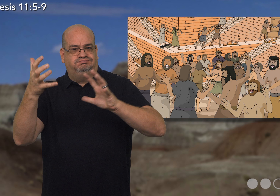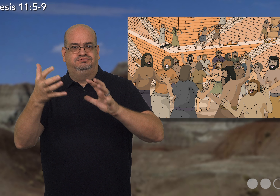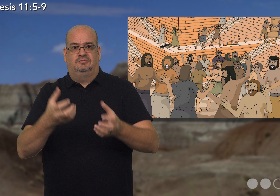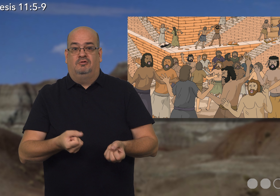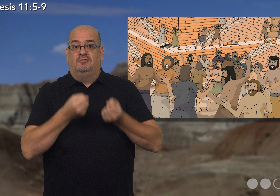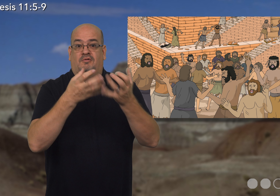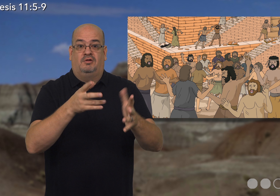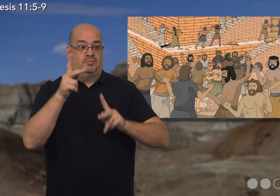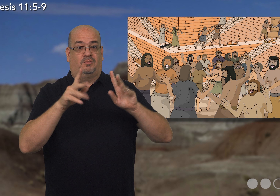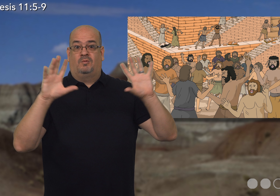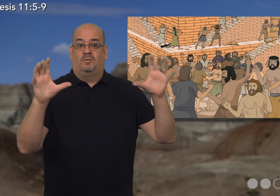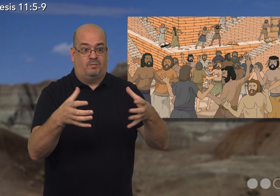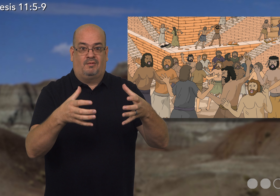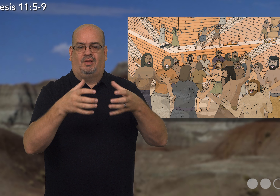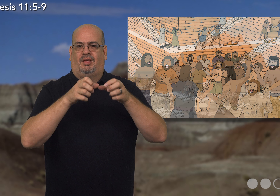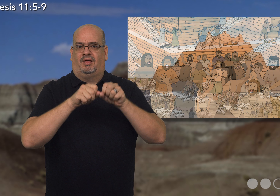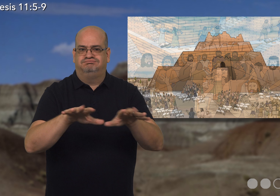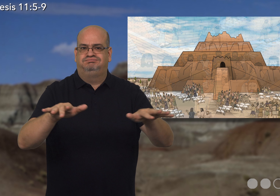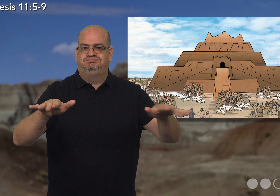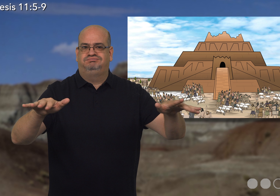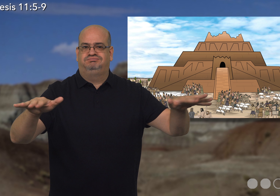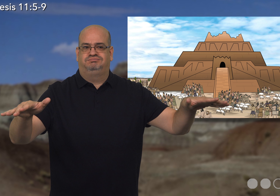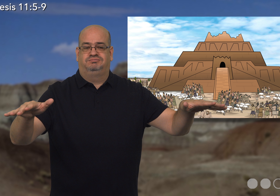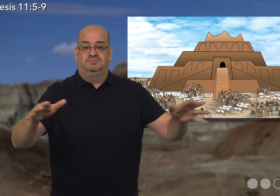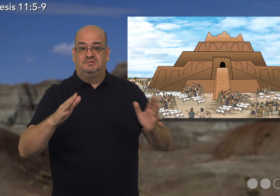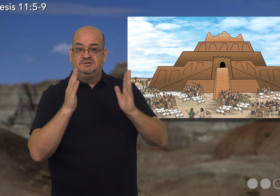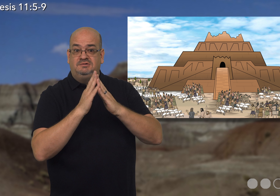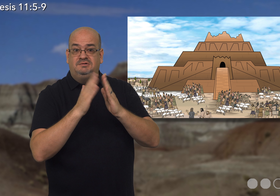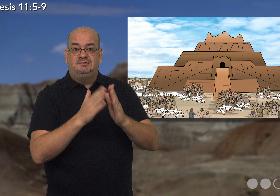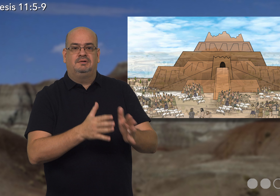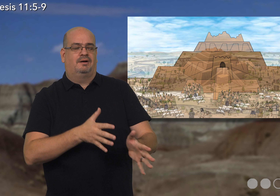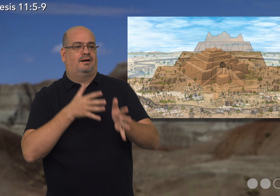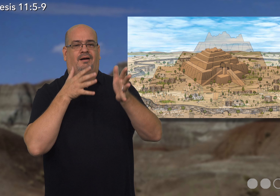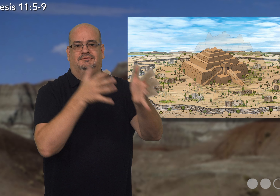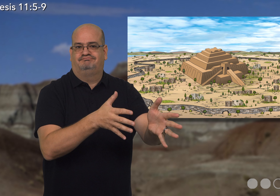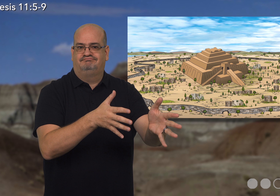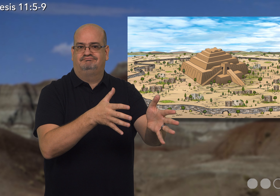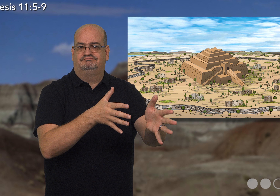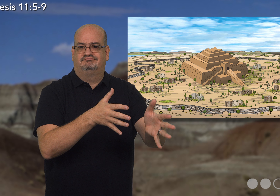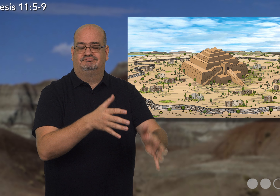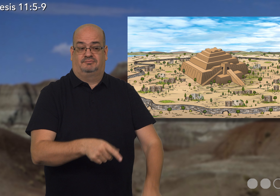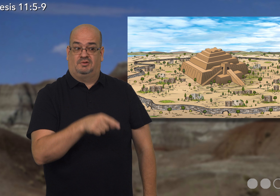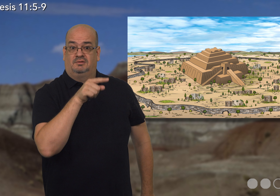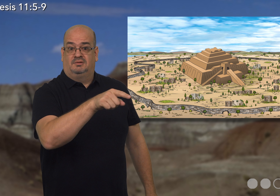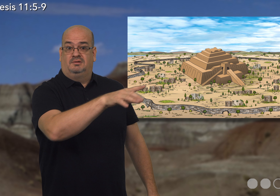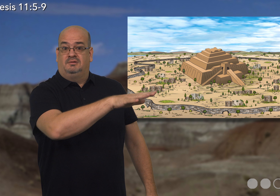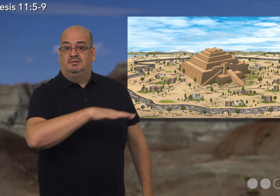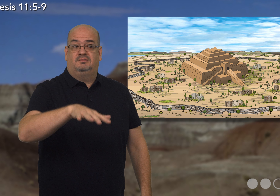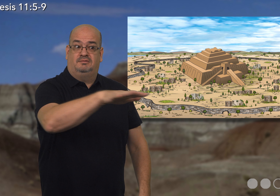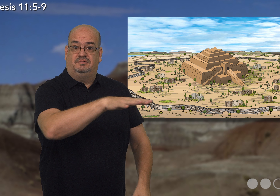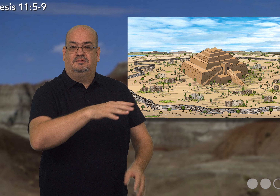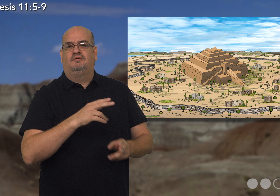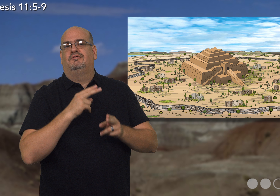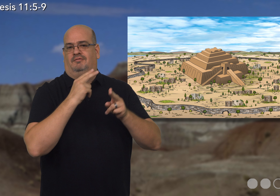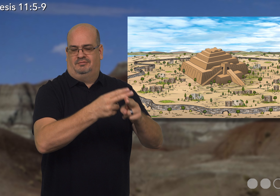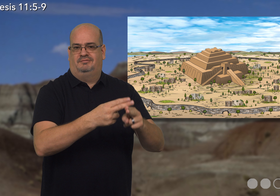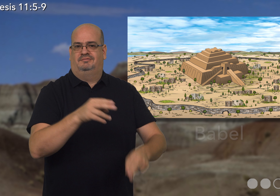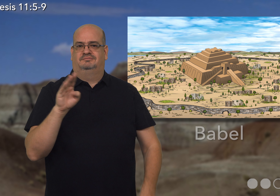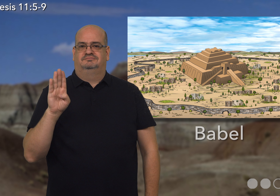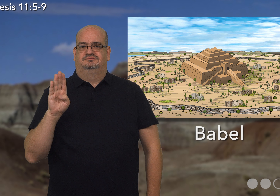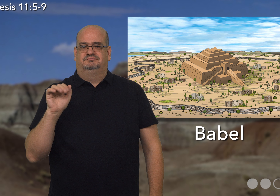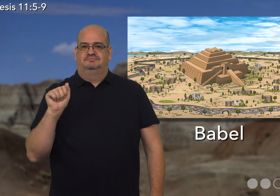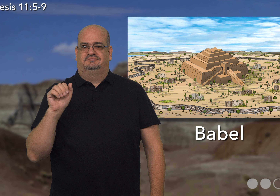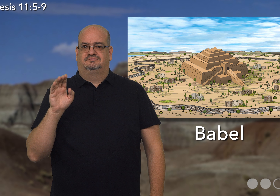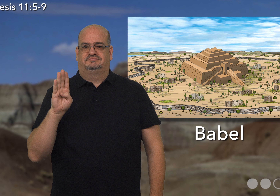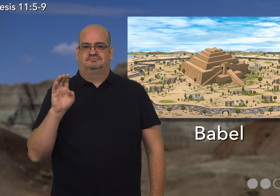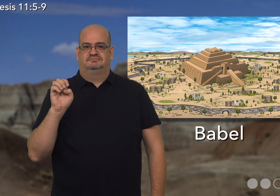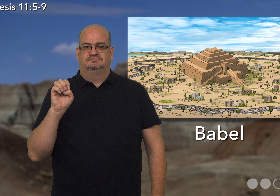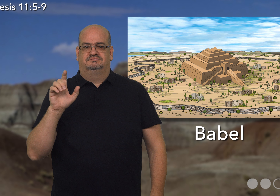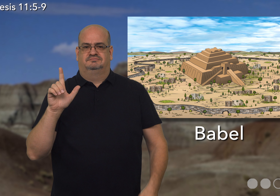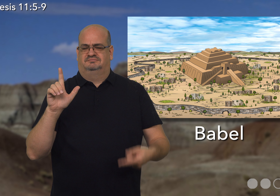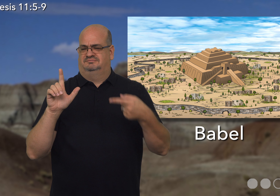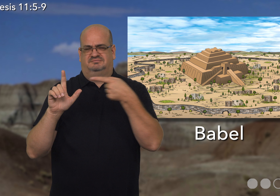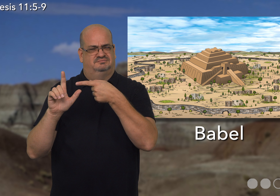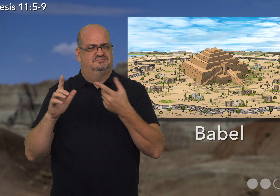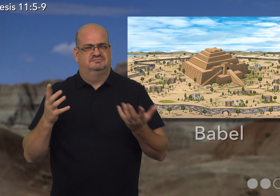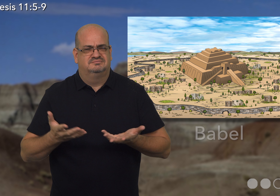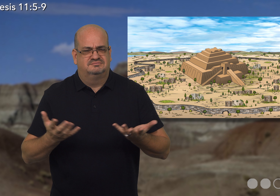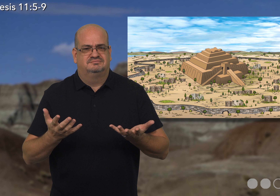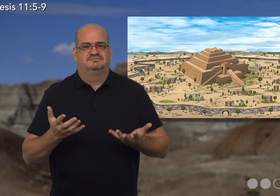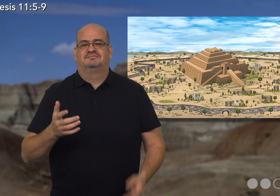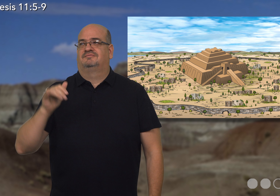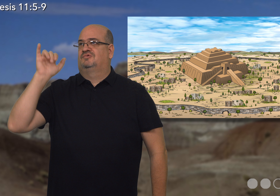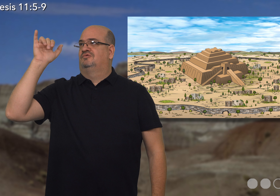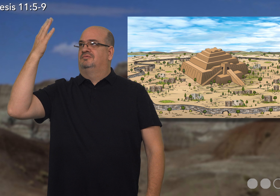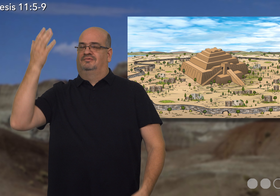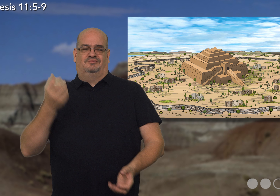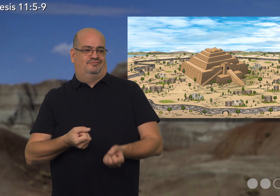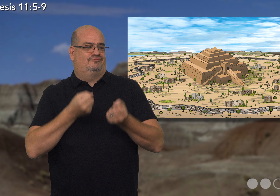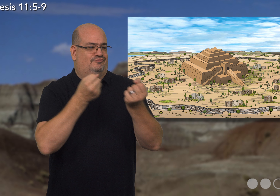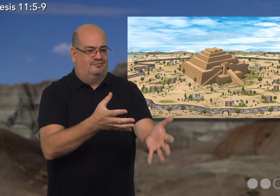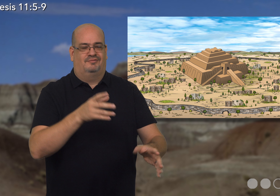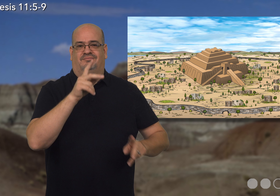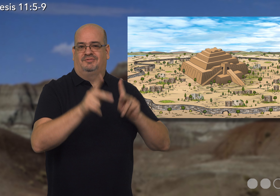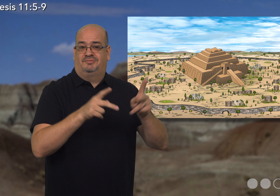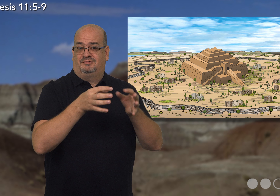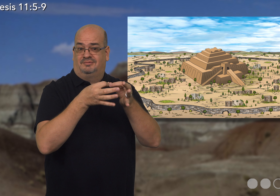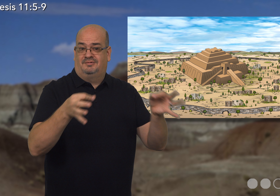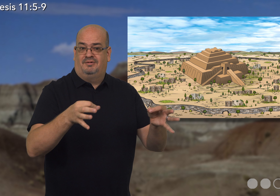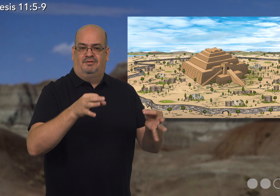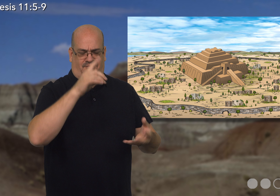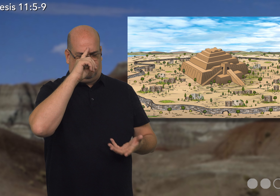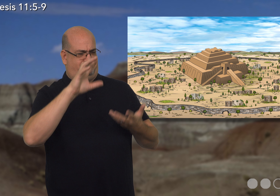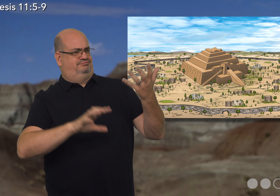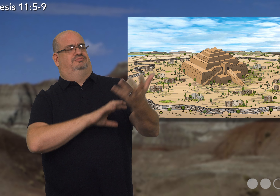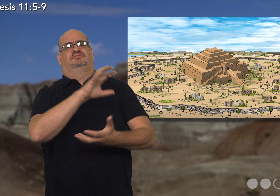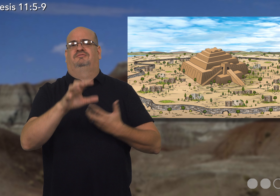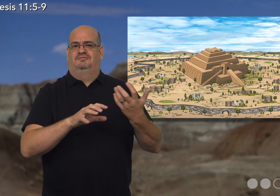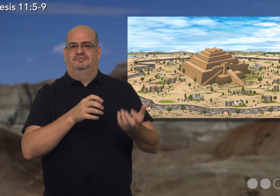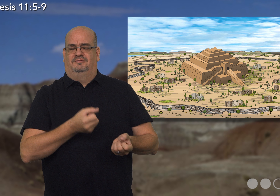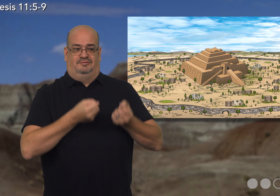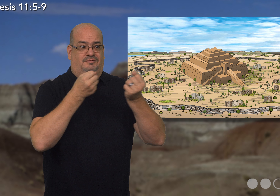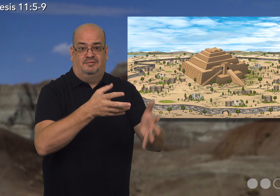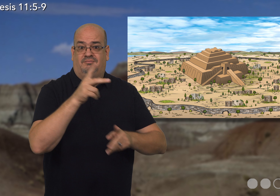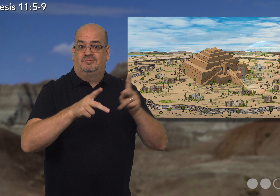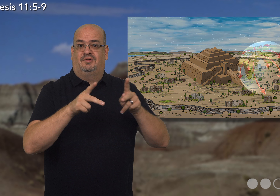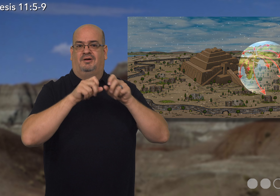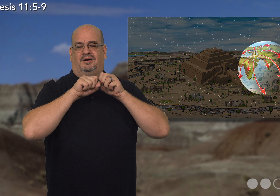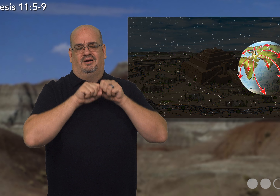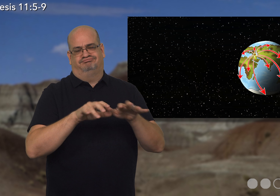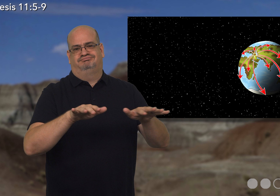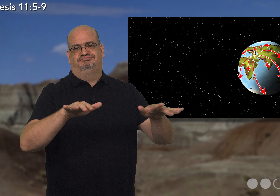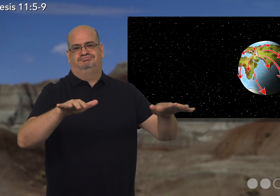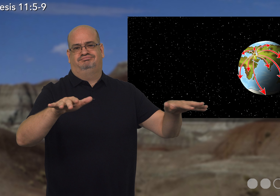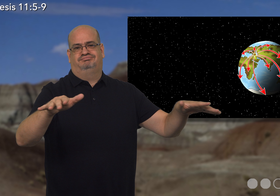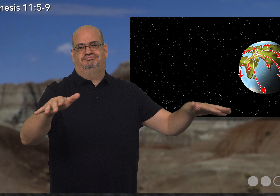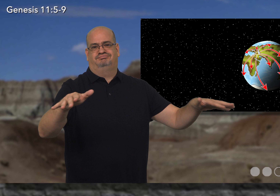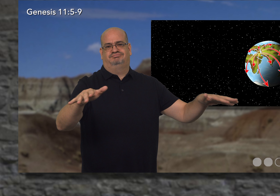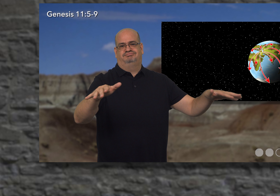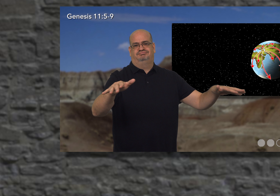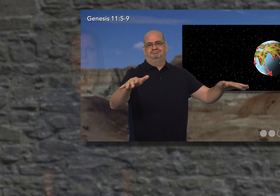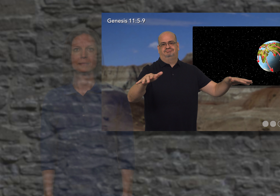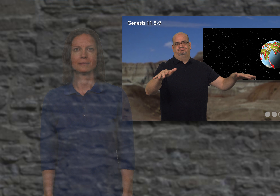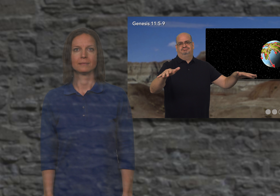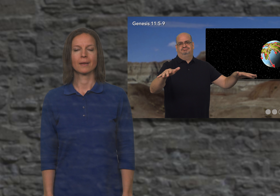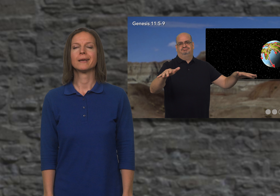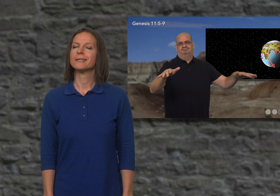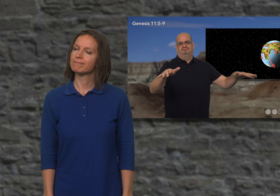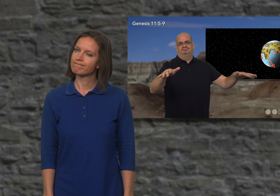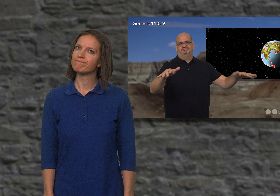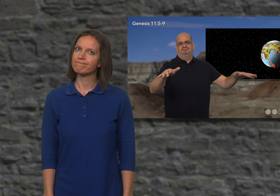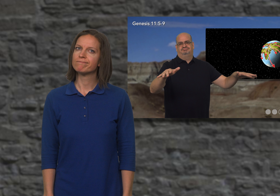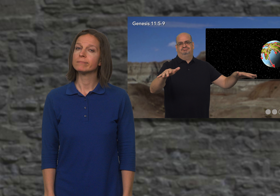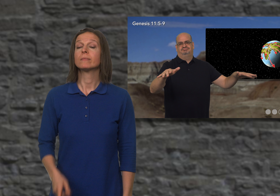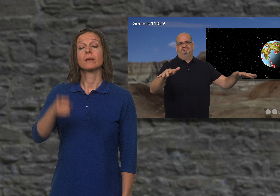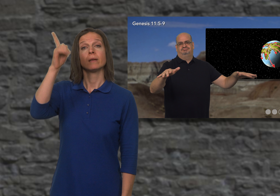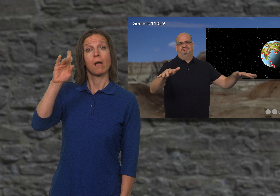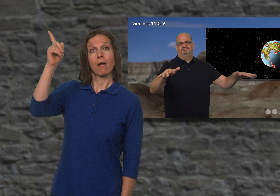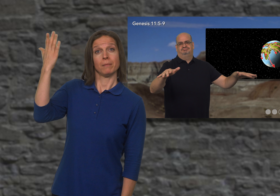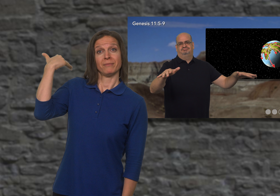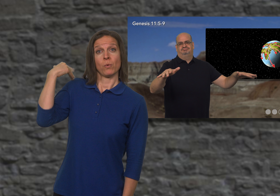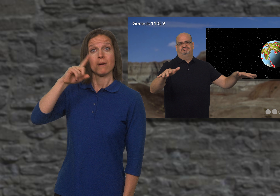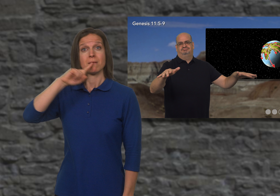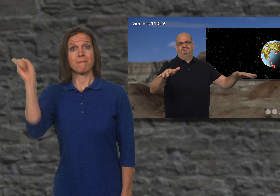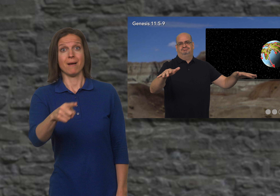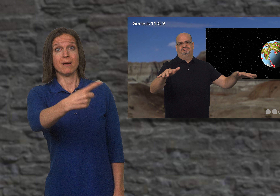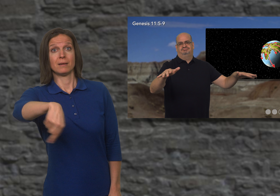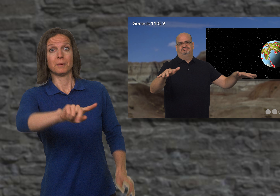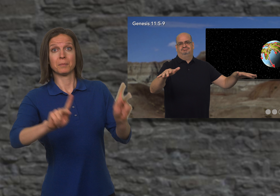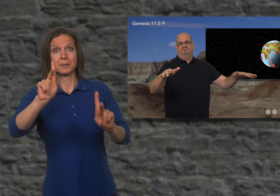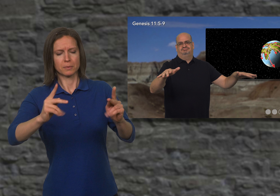So the LORD scattered them from there over the face of all the earth, and they stopped building the city. That is why it is called Babel, for there the LORD confused the language of the whole world, and from that place the LORD scattered them over the face of all the earth.